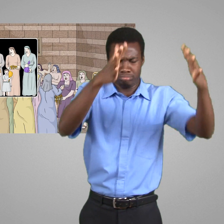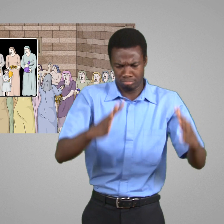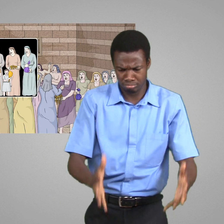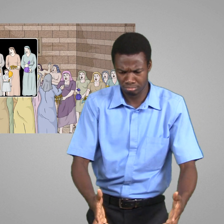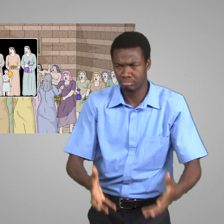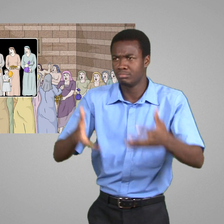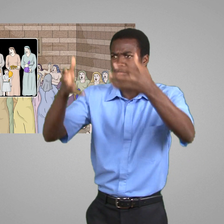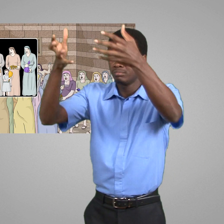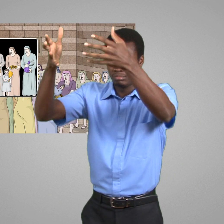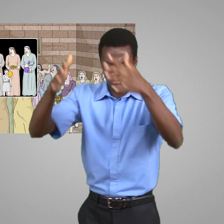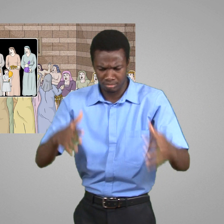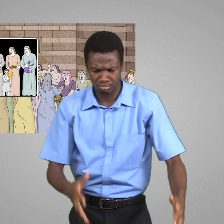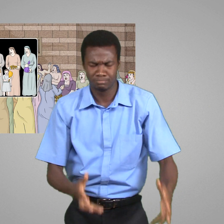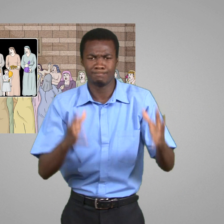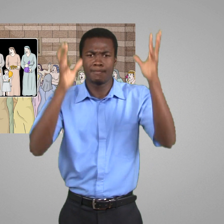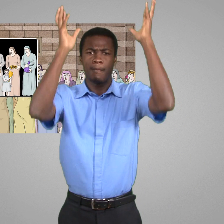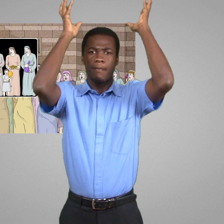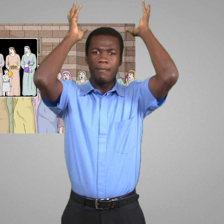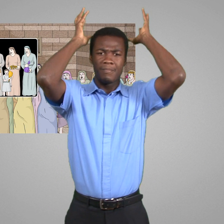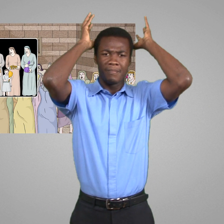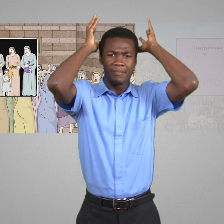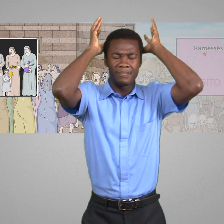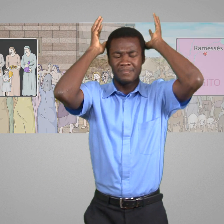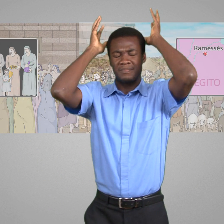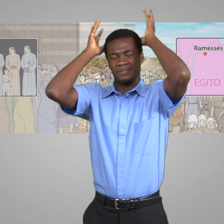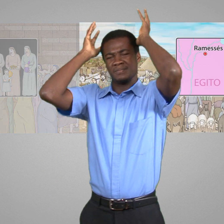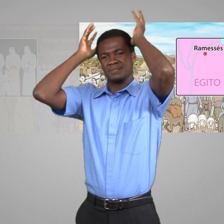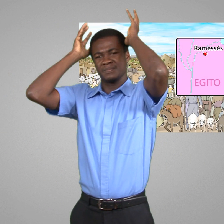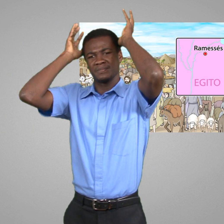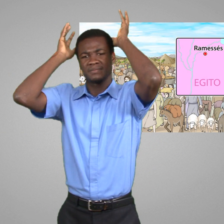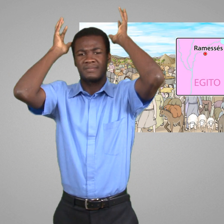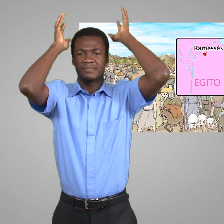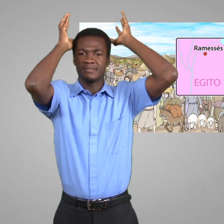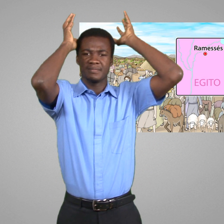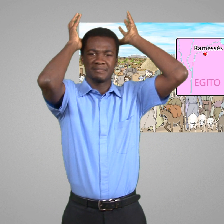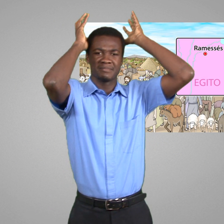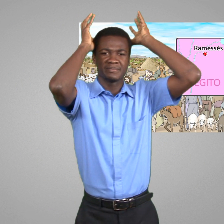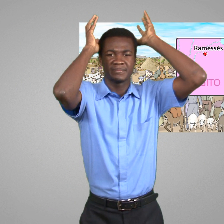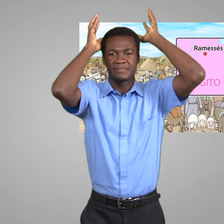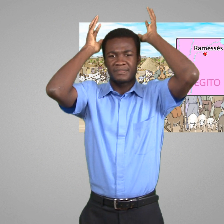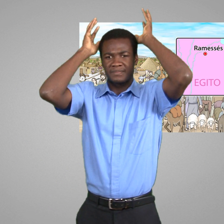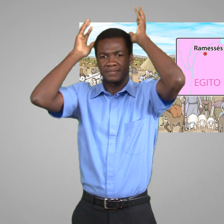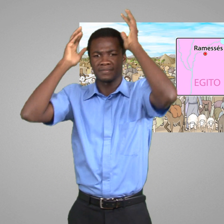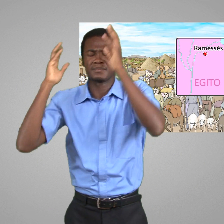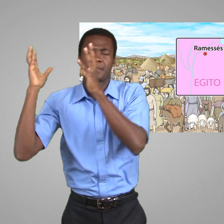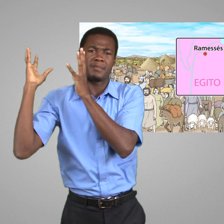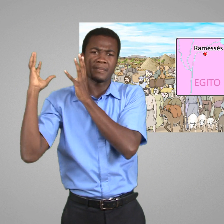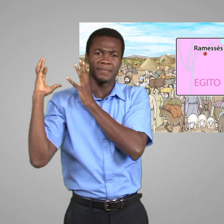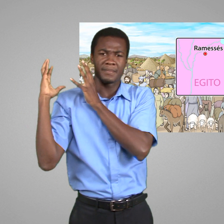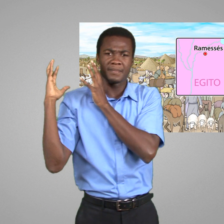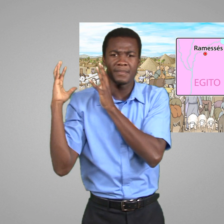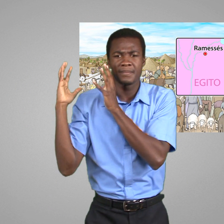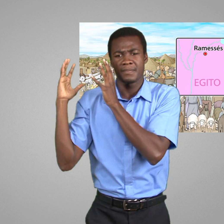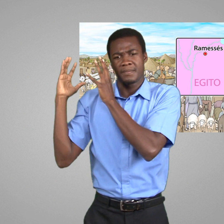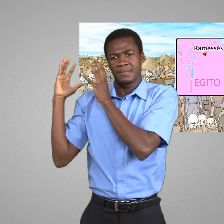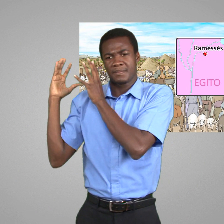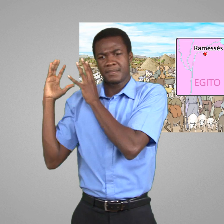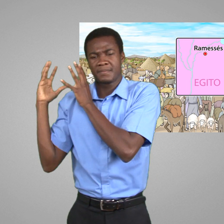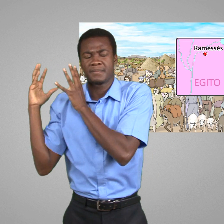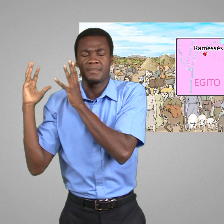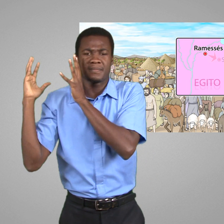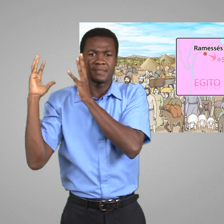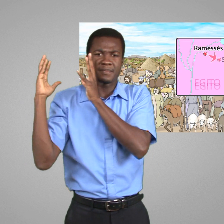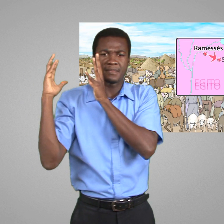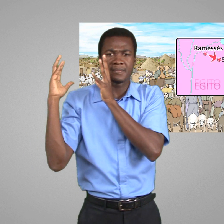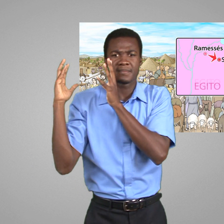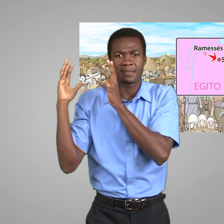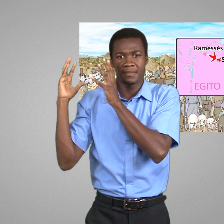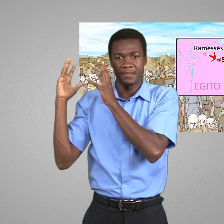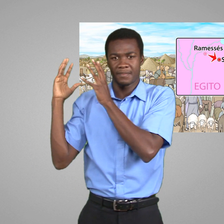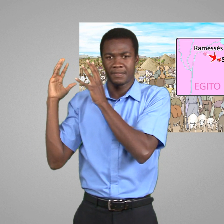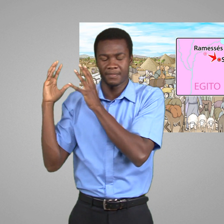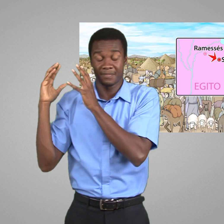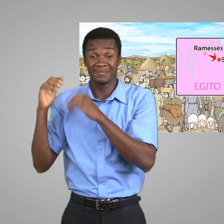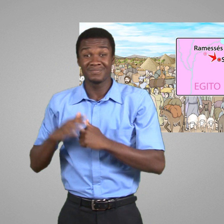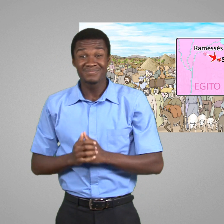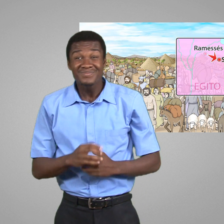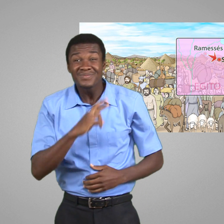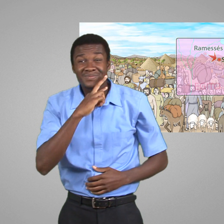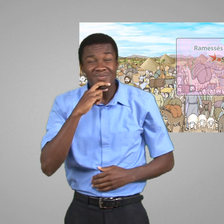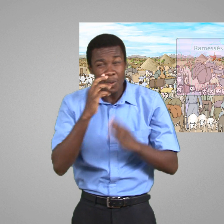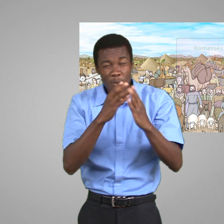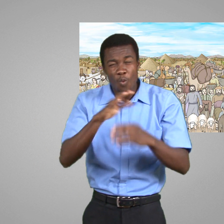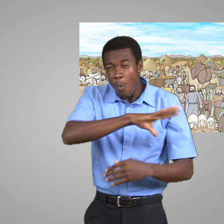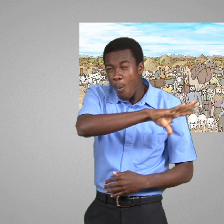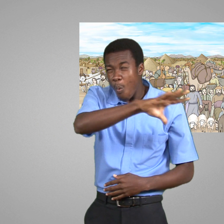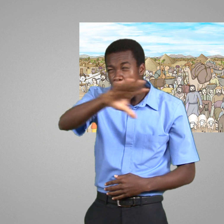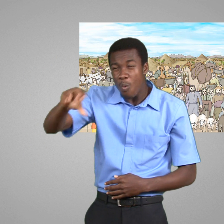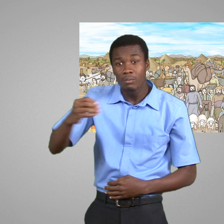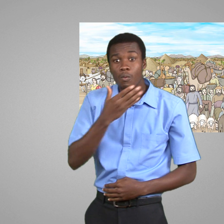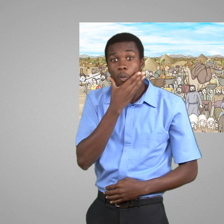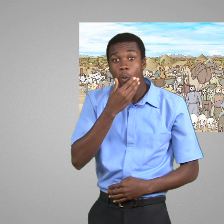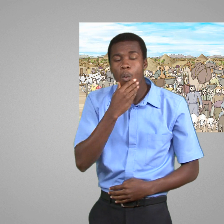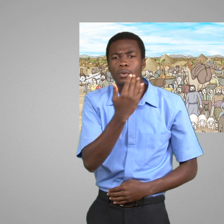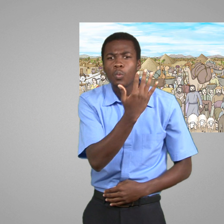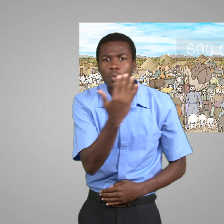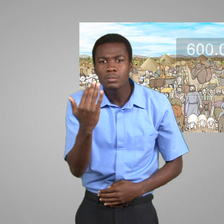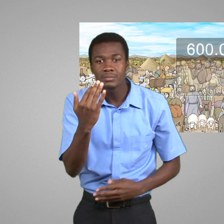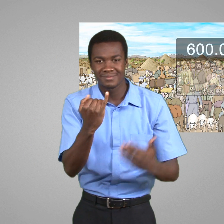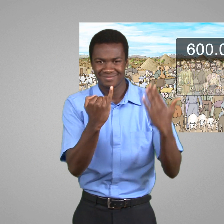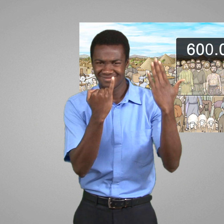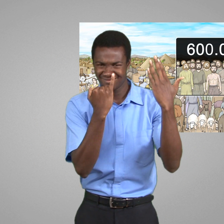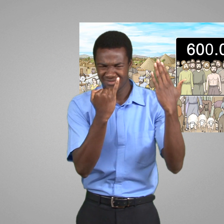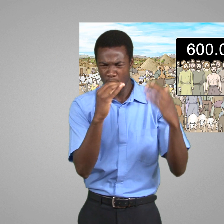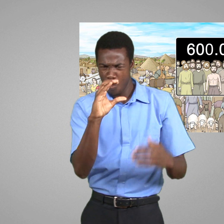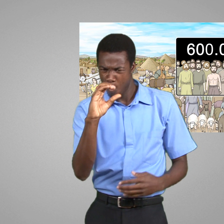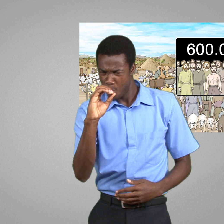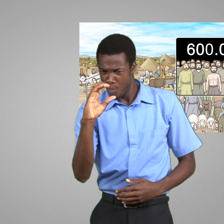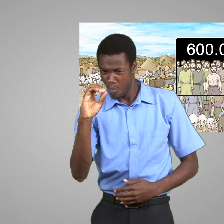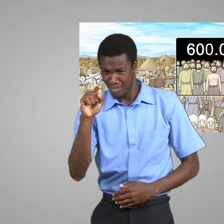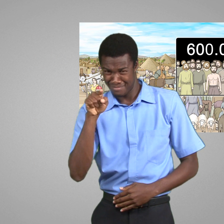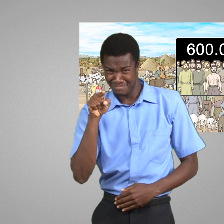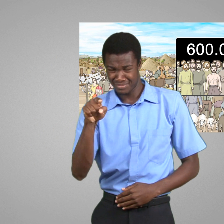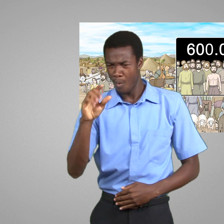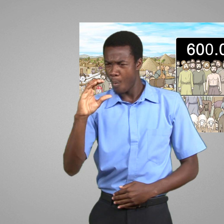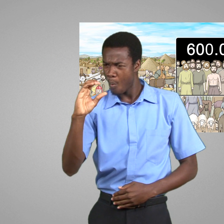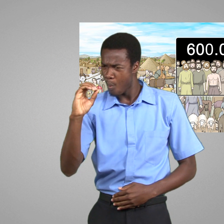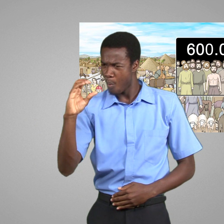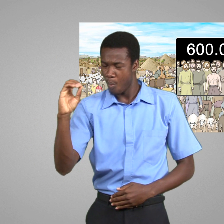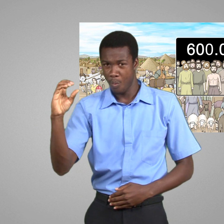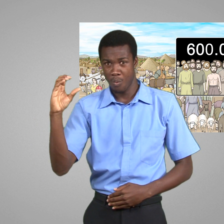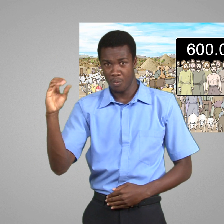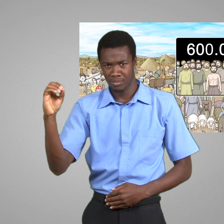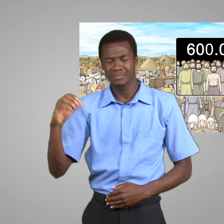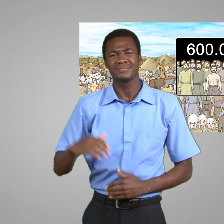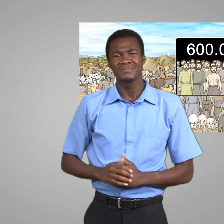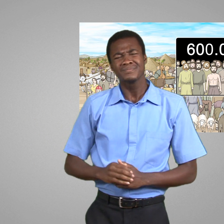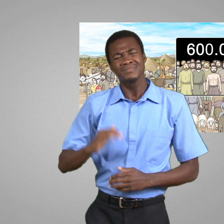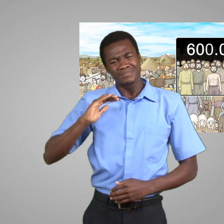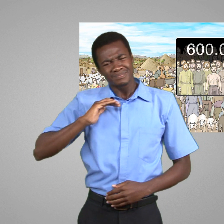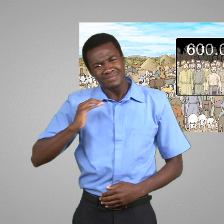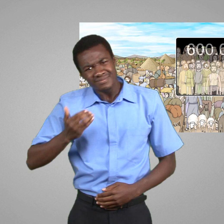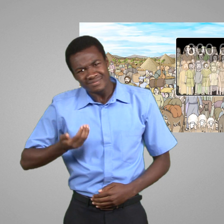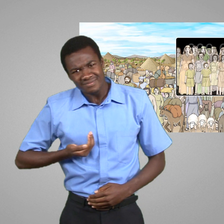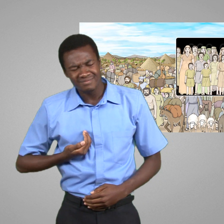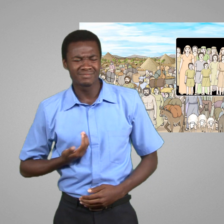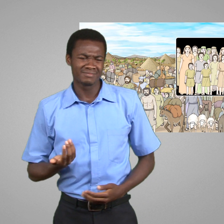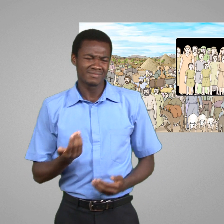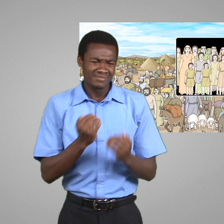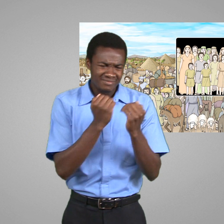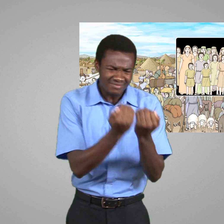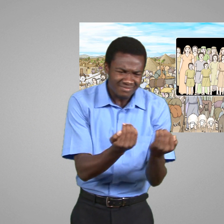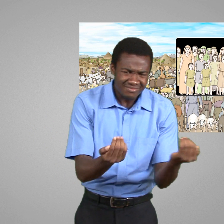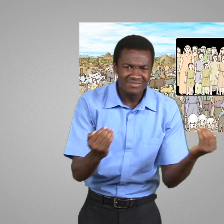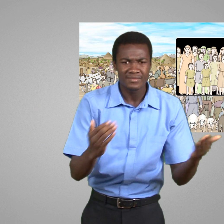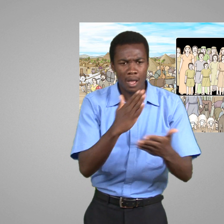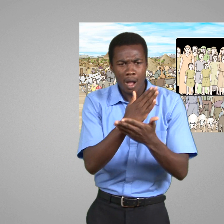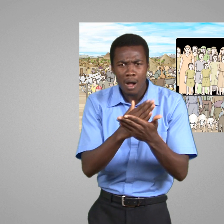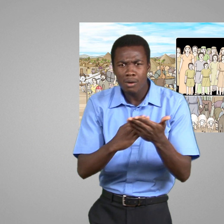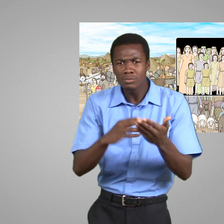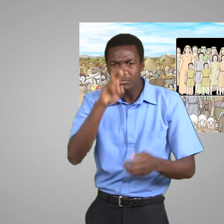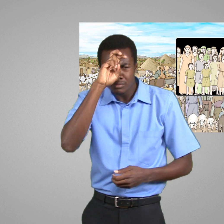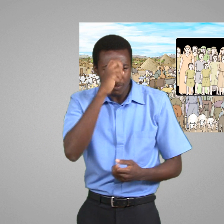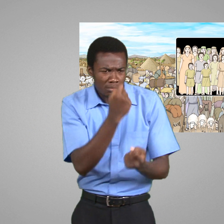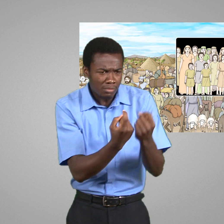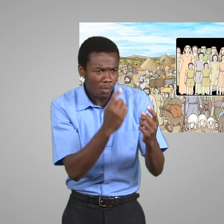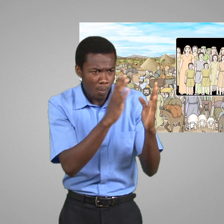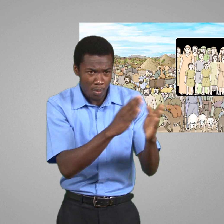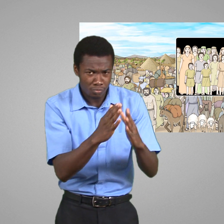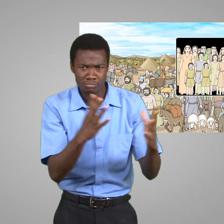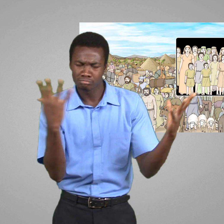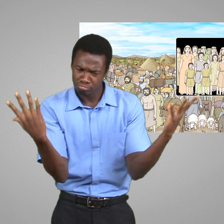The Israelites journeyed from Rameses to Succoth with about 600,000 men on foot, besides women and children. And a mixed multitude also went up with them, along with great droves of livestock, both flocks and herds.